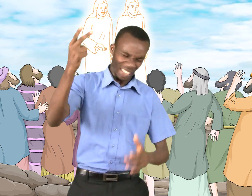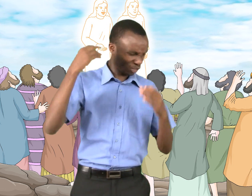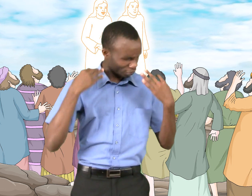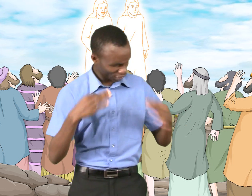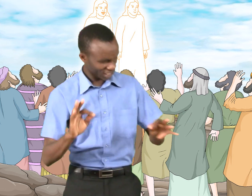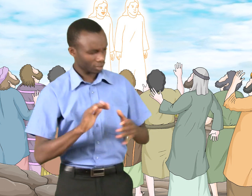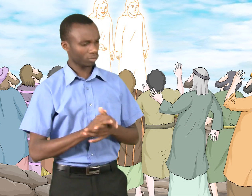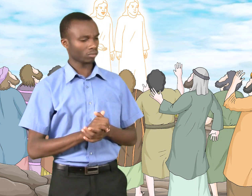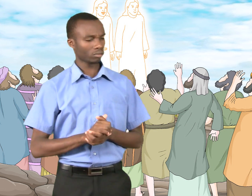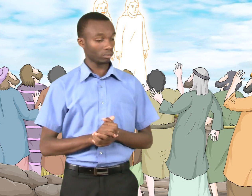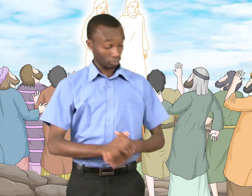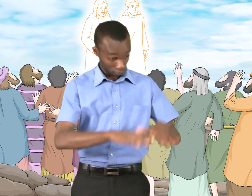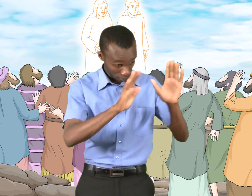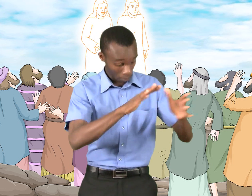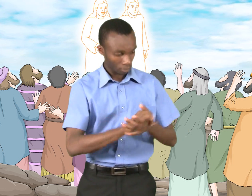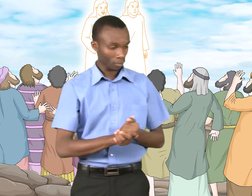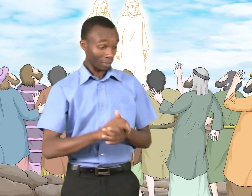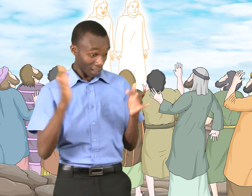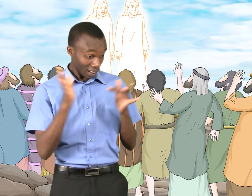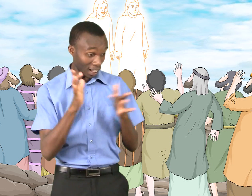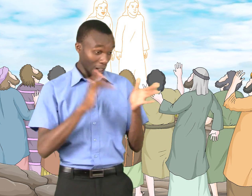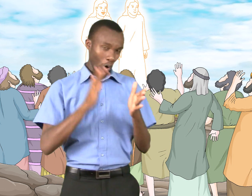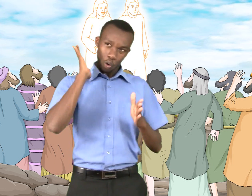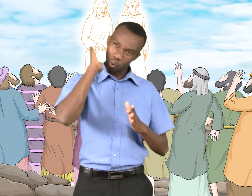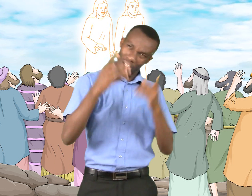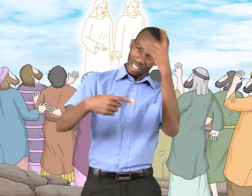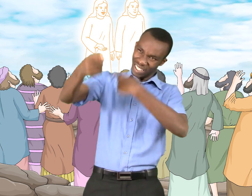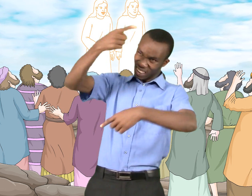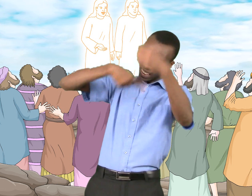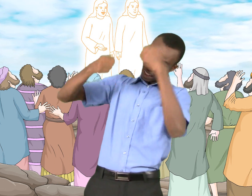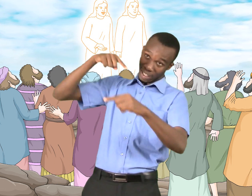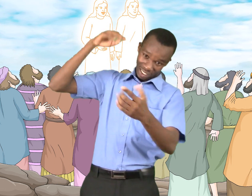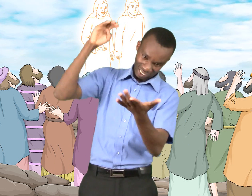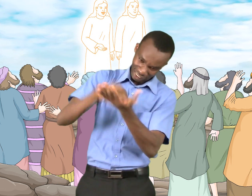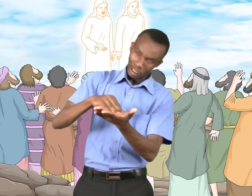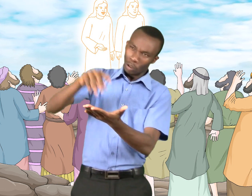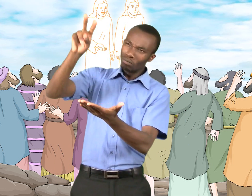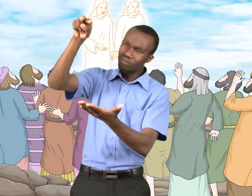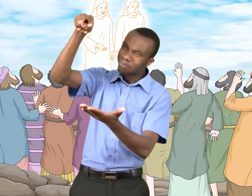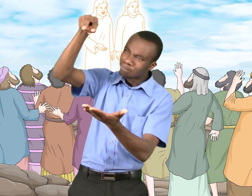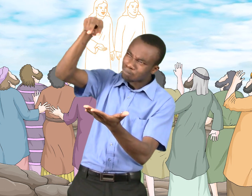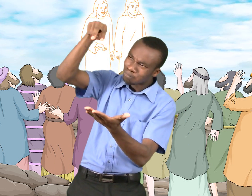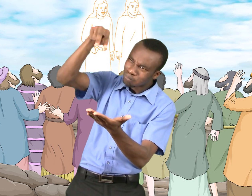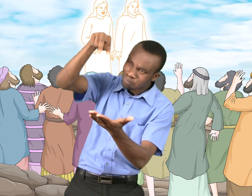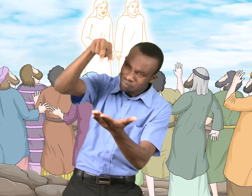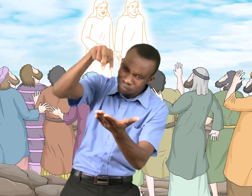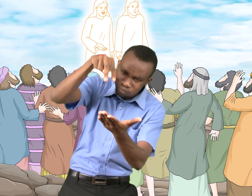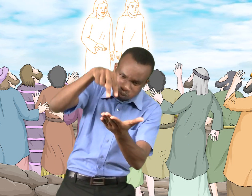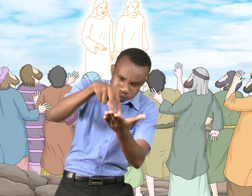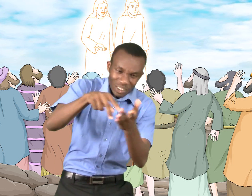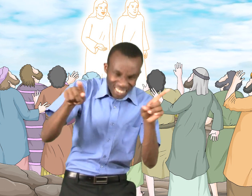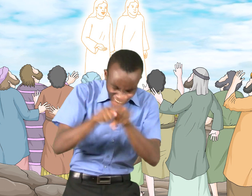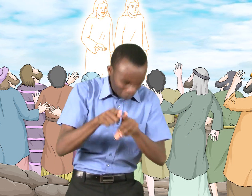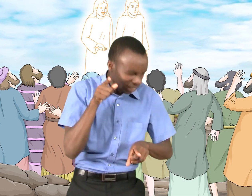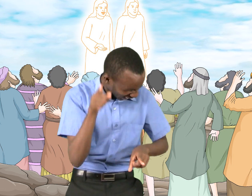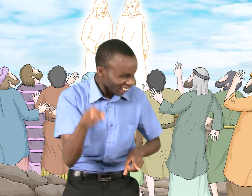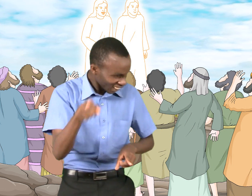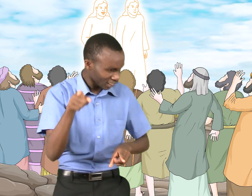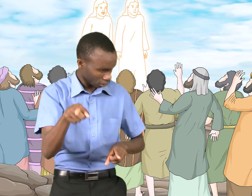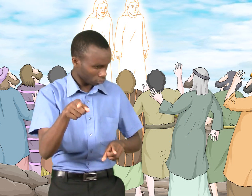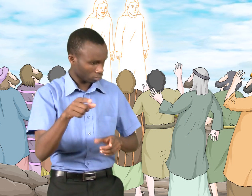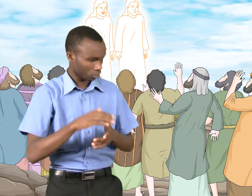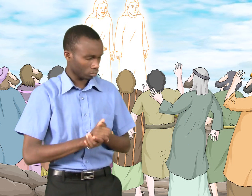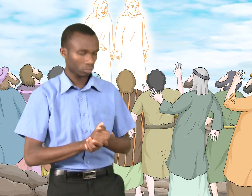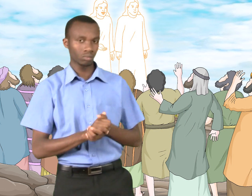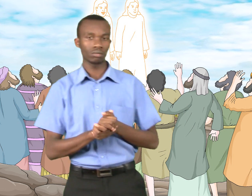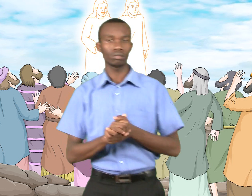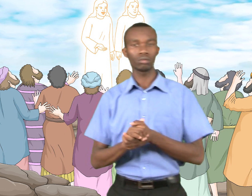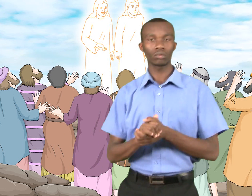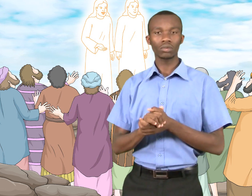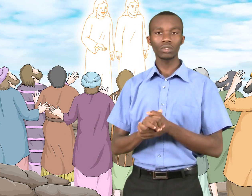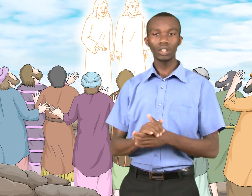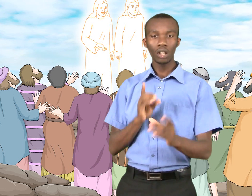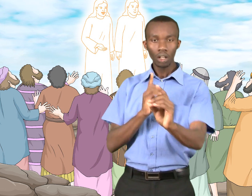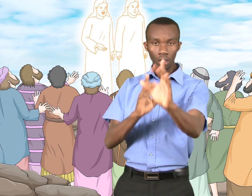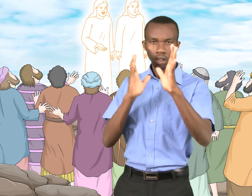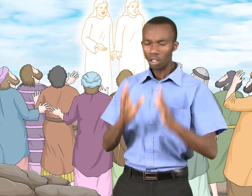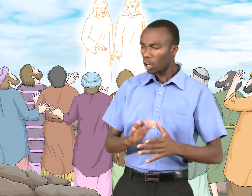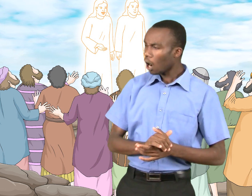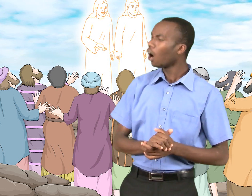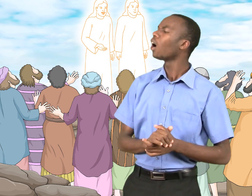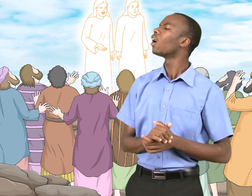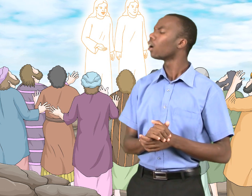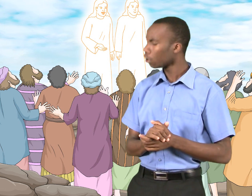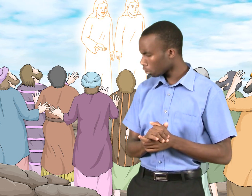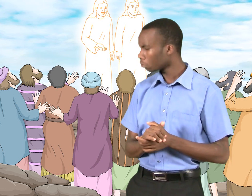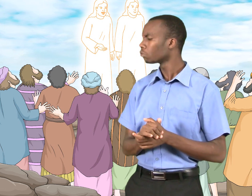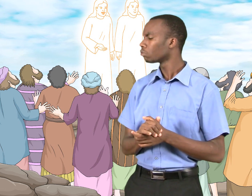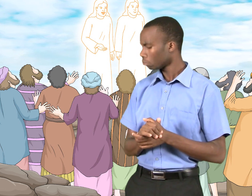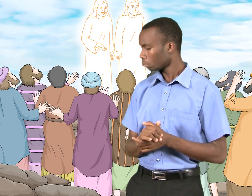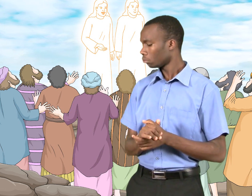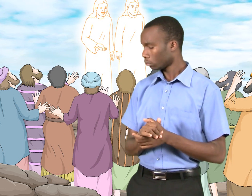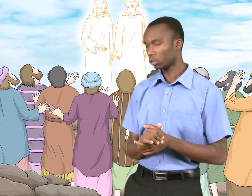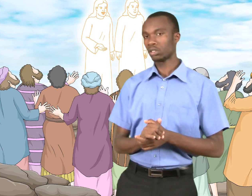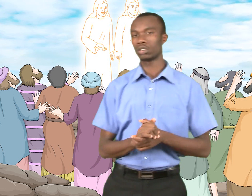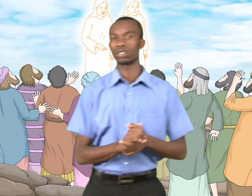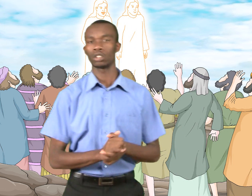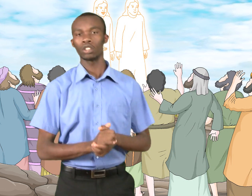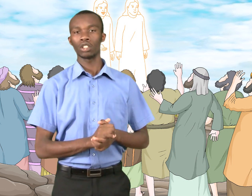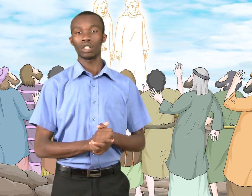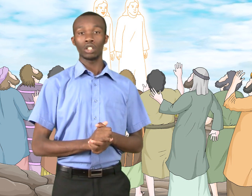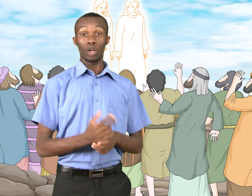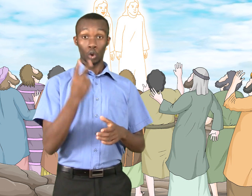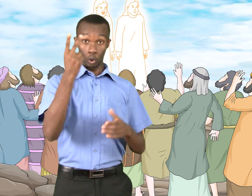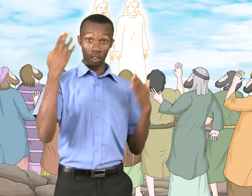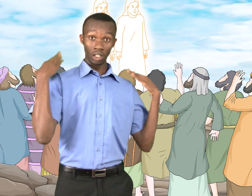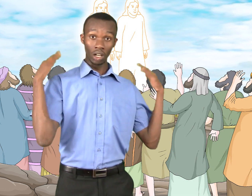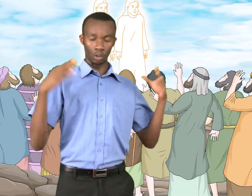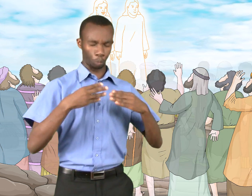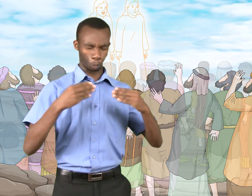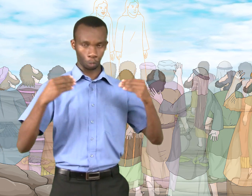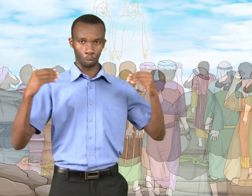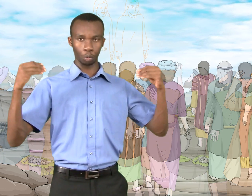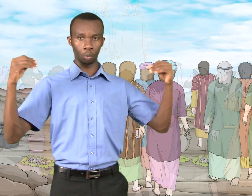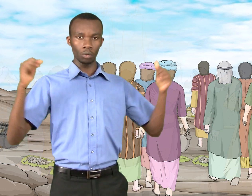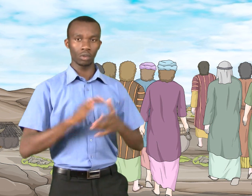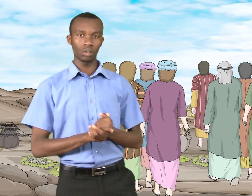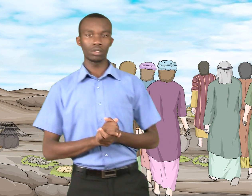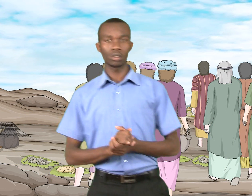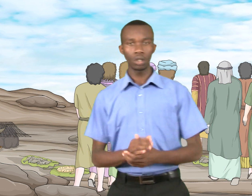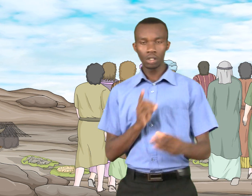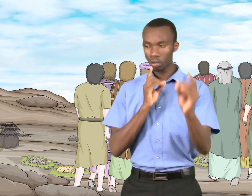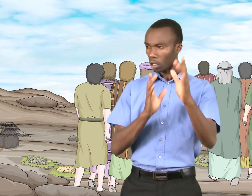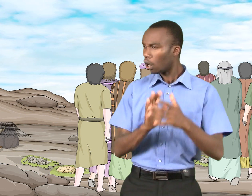This same Jesus, who has been taken from you into heaven, will come back in the same way you have seen Him go into heaven.”